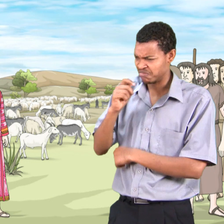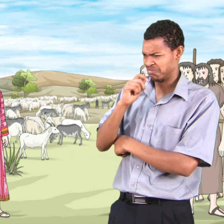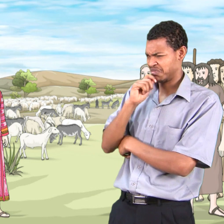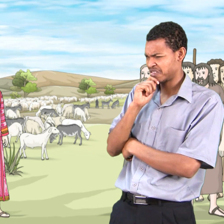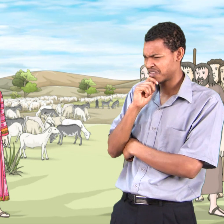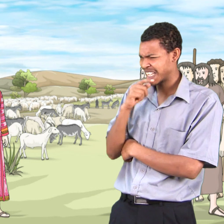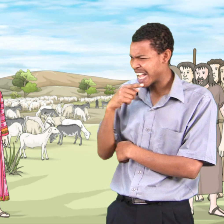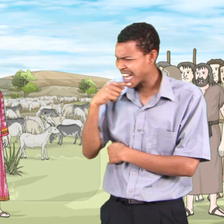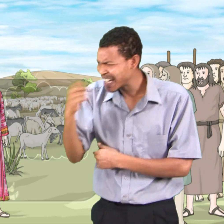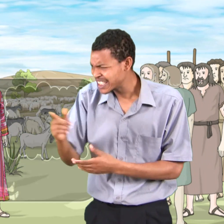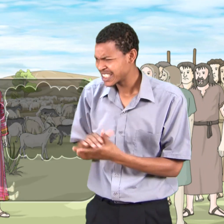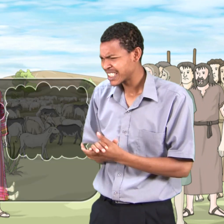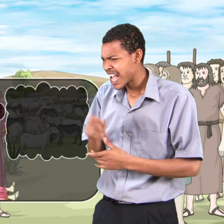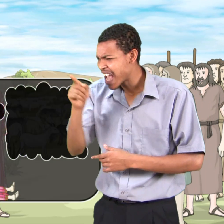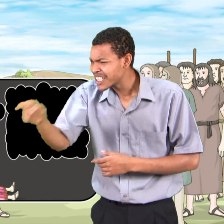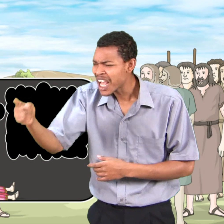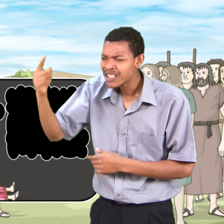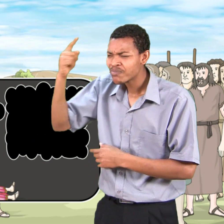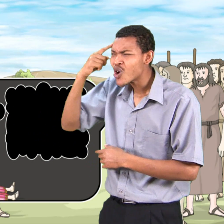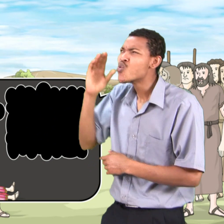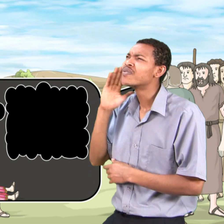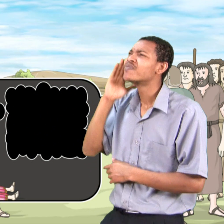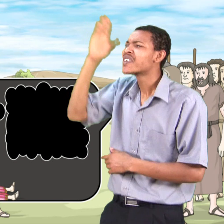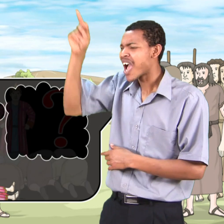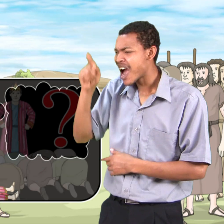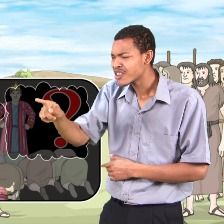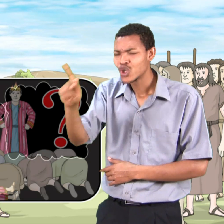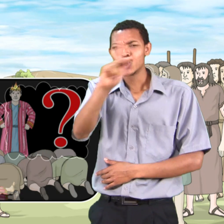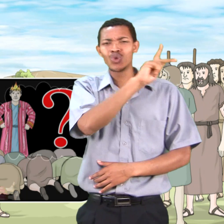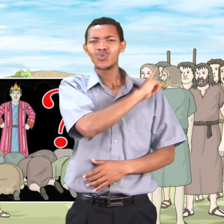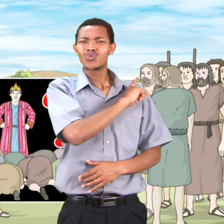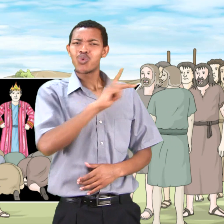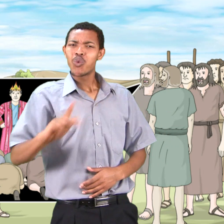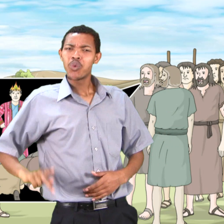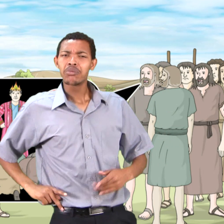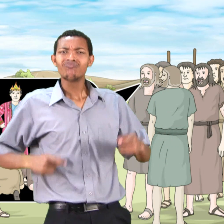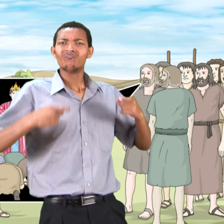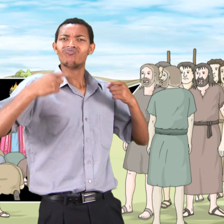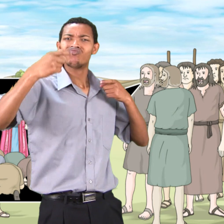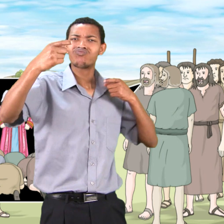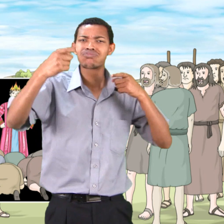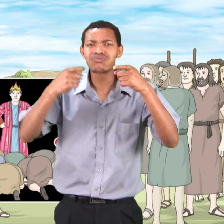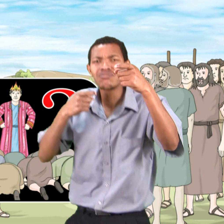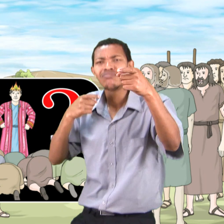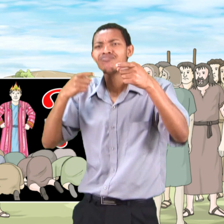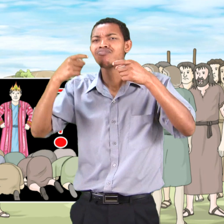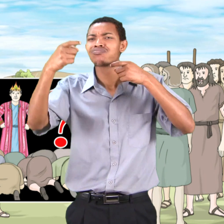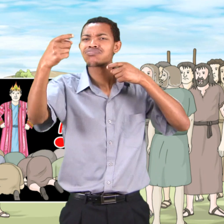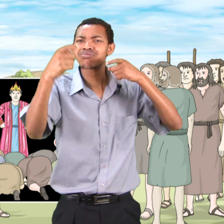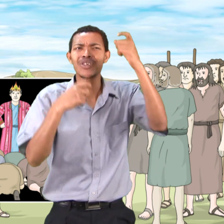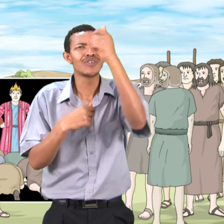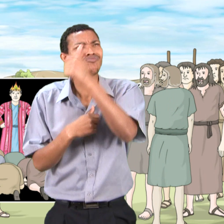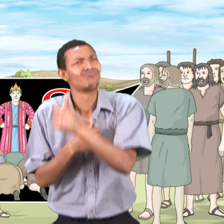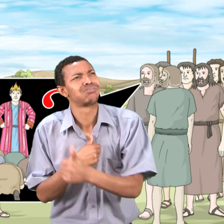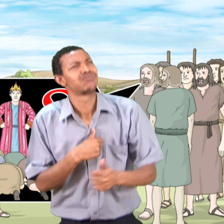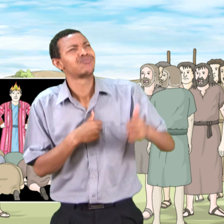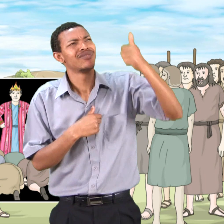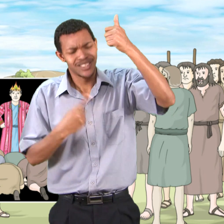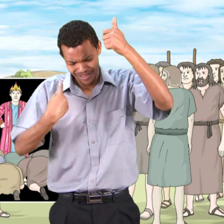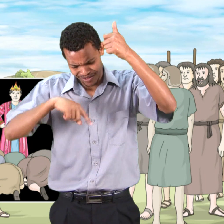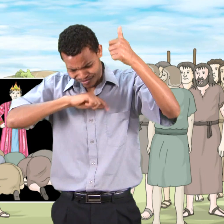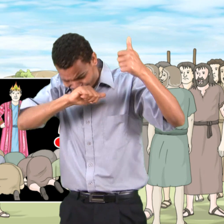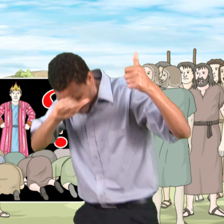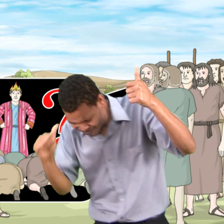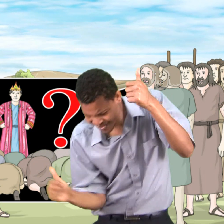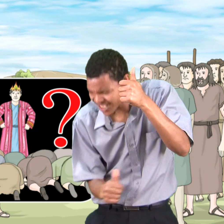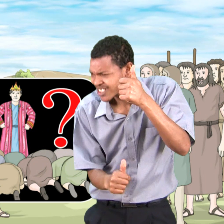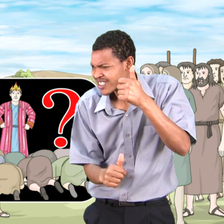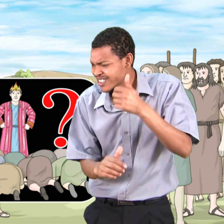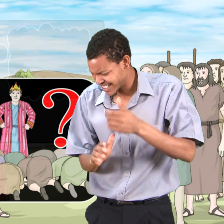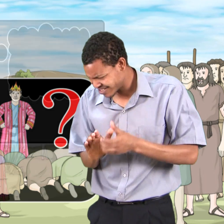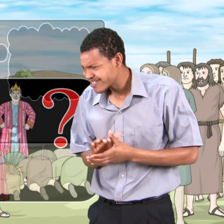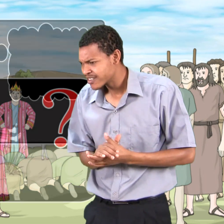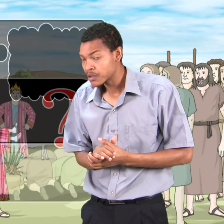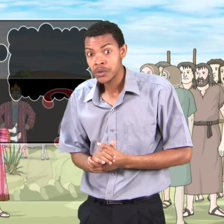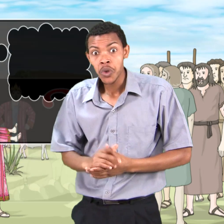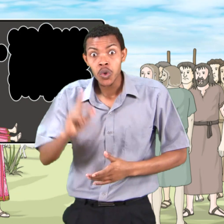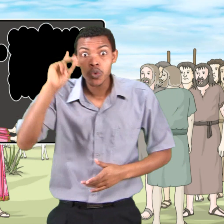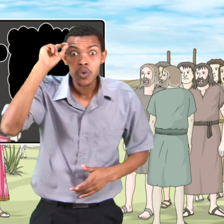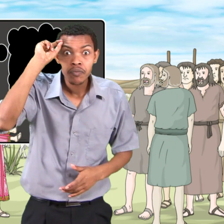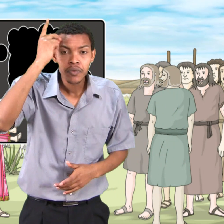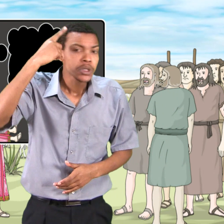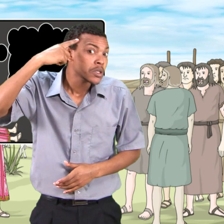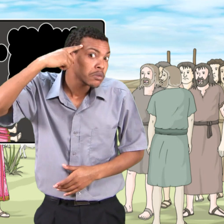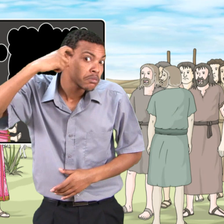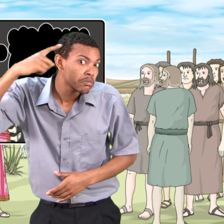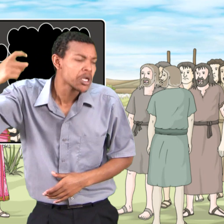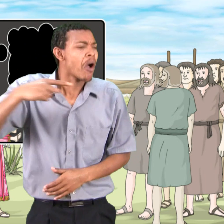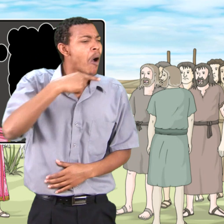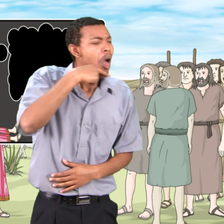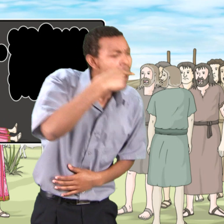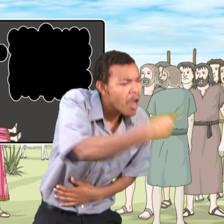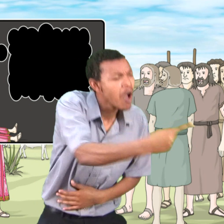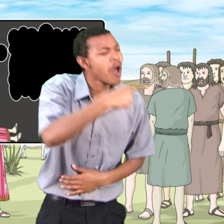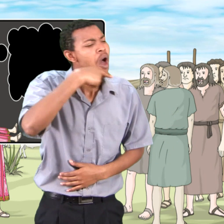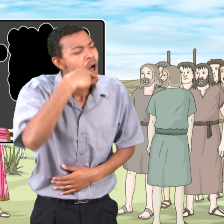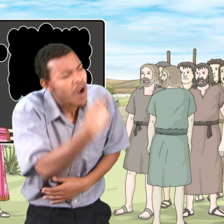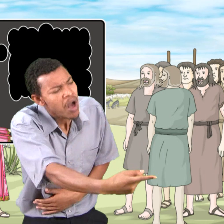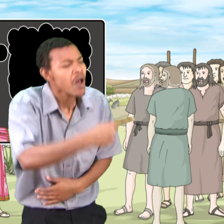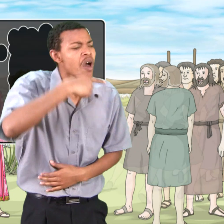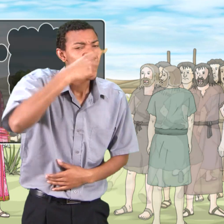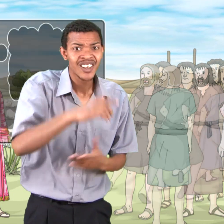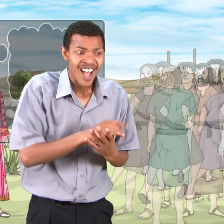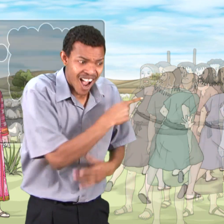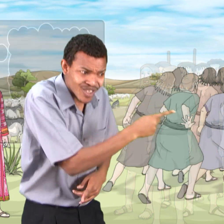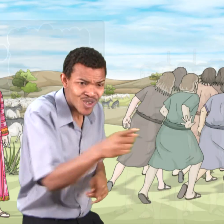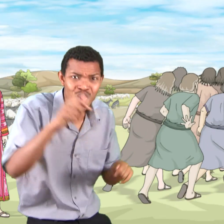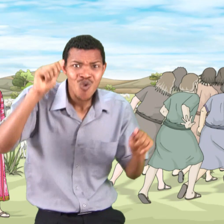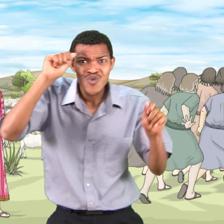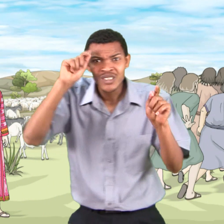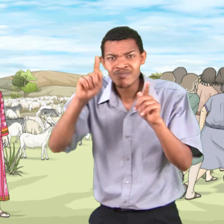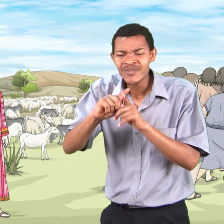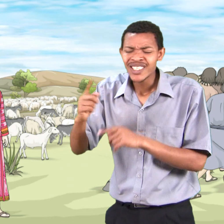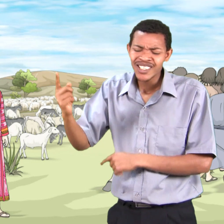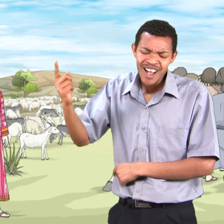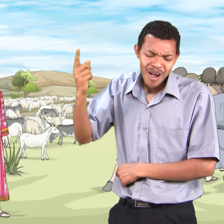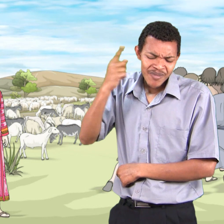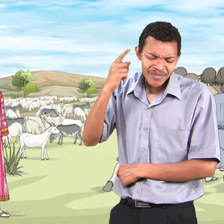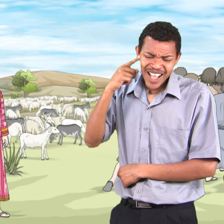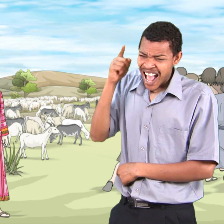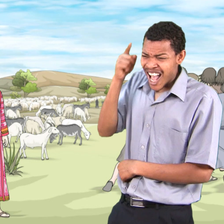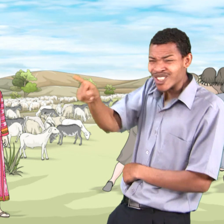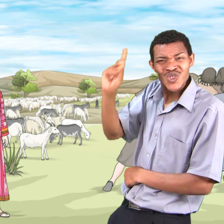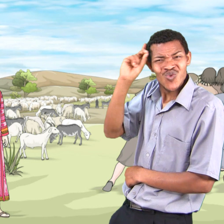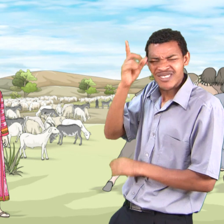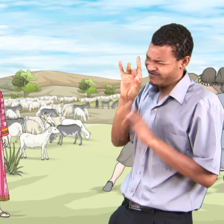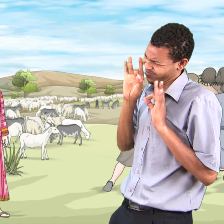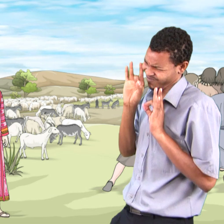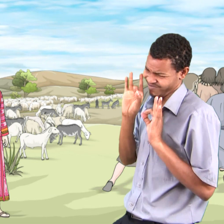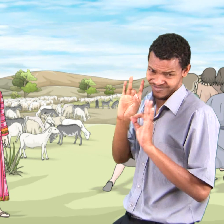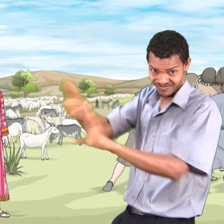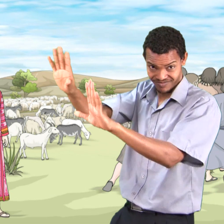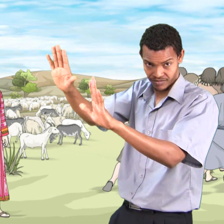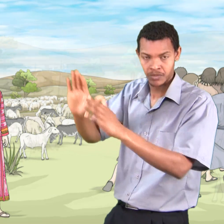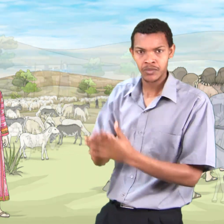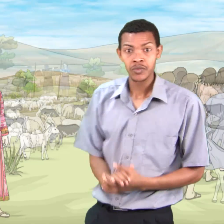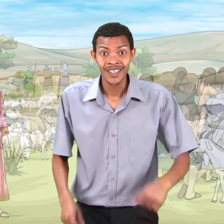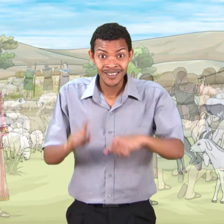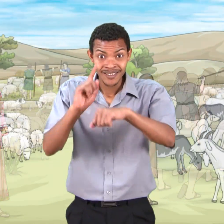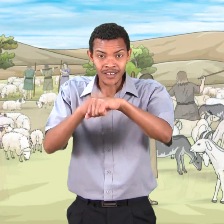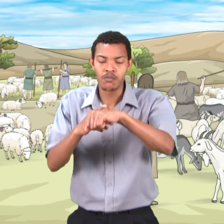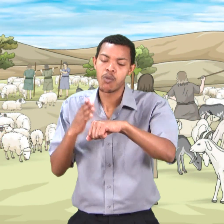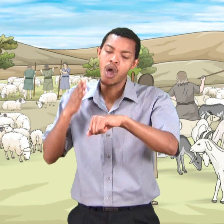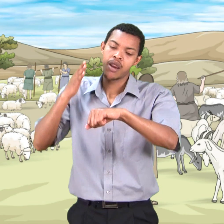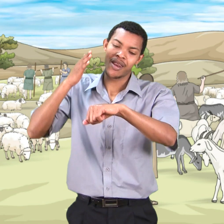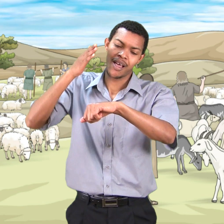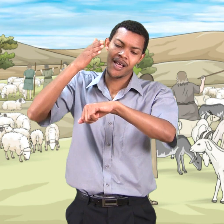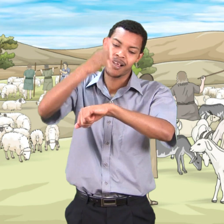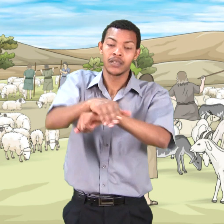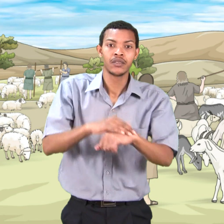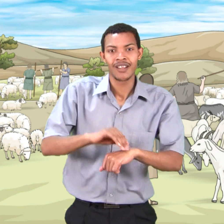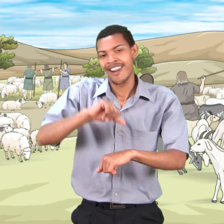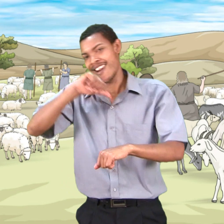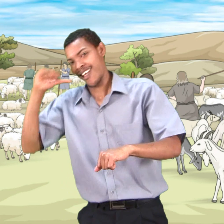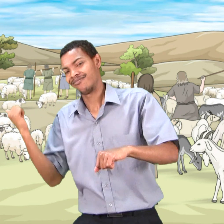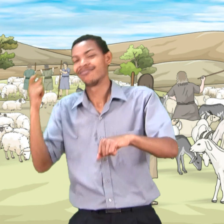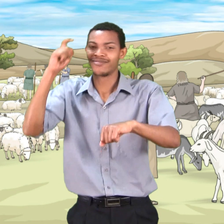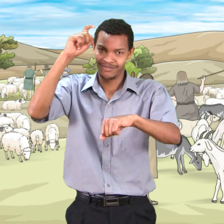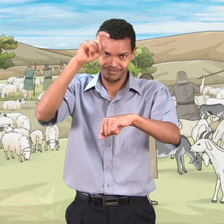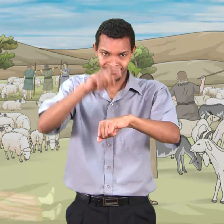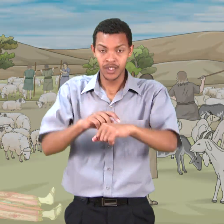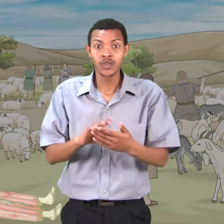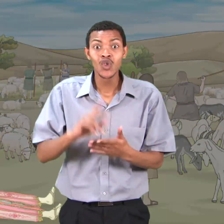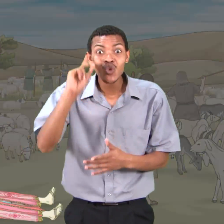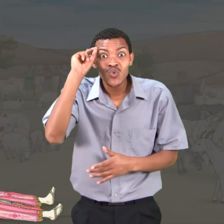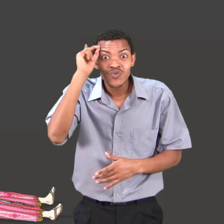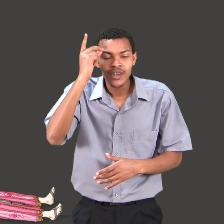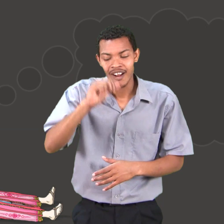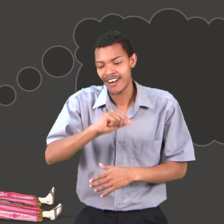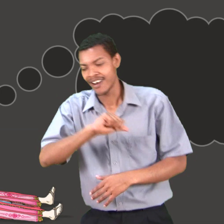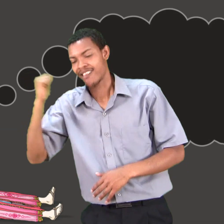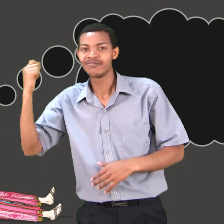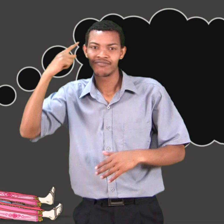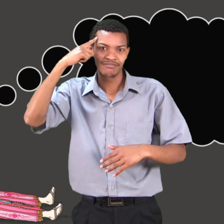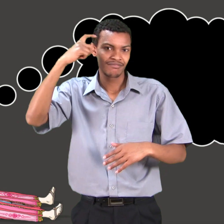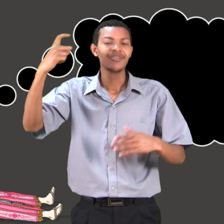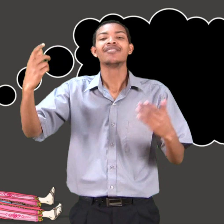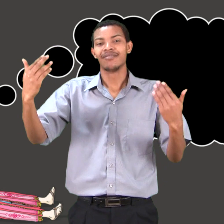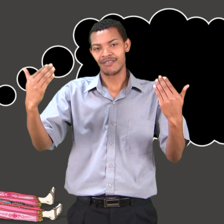“Do you intend to reign over us?” his brothers asked. “Will you actually rule us?” So they hated him even more because of his dream and his statements.